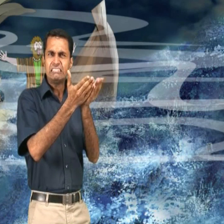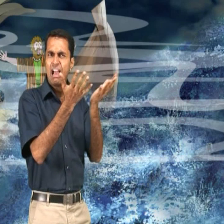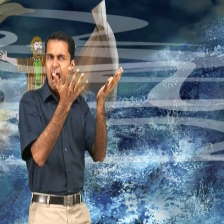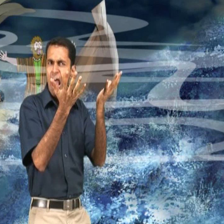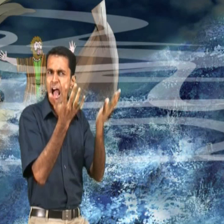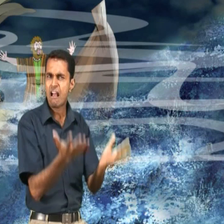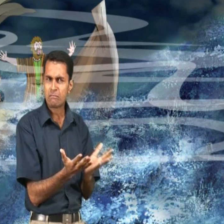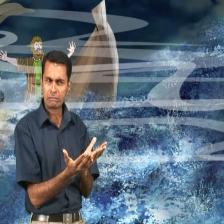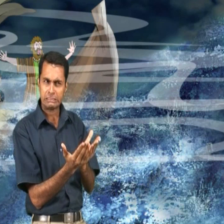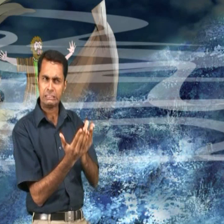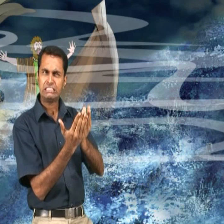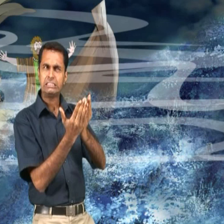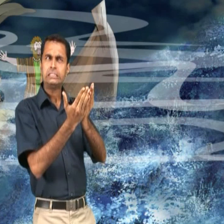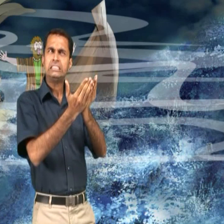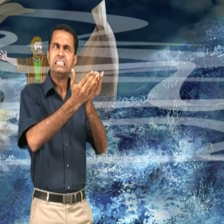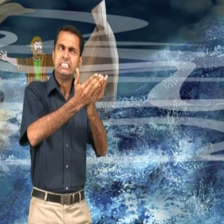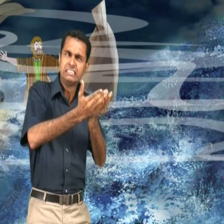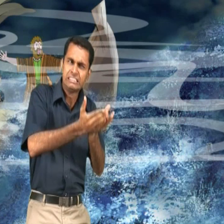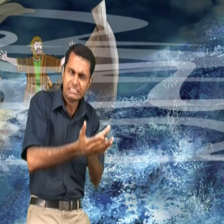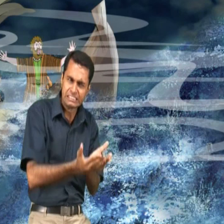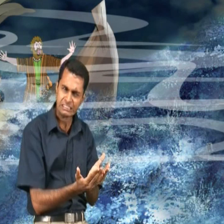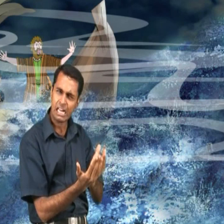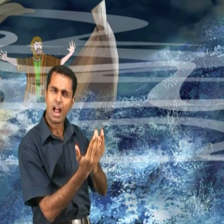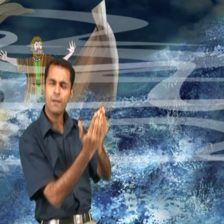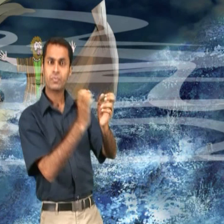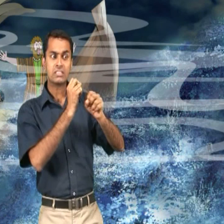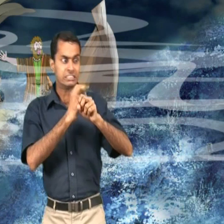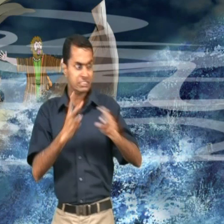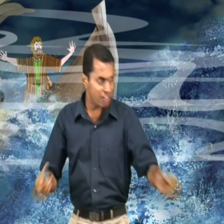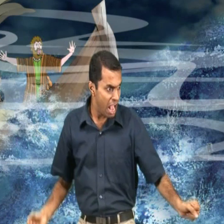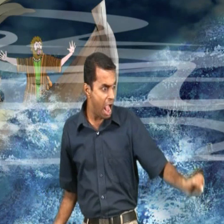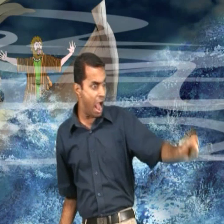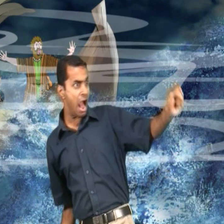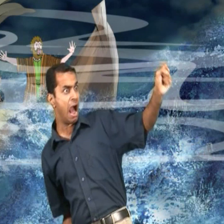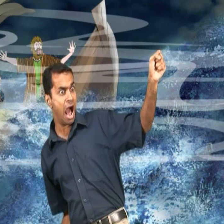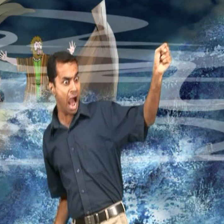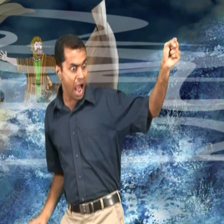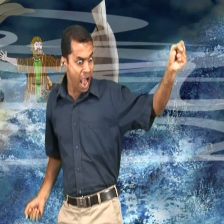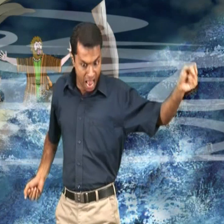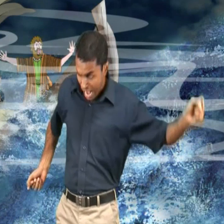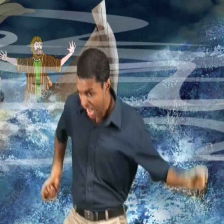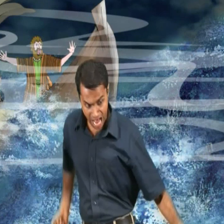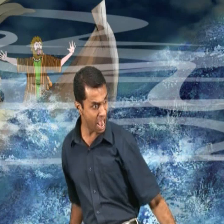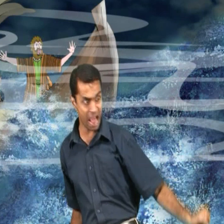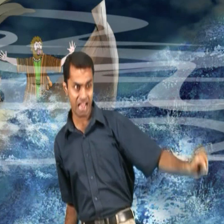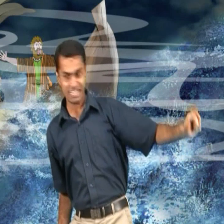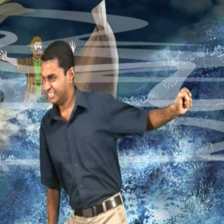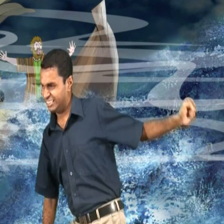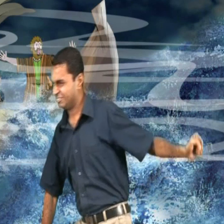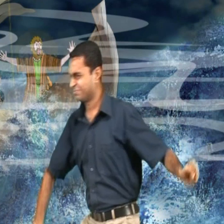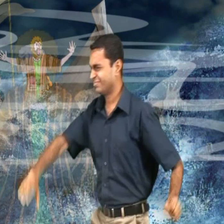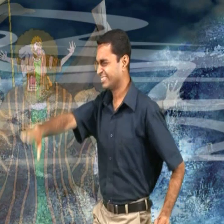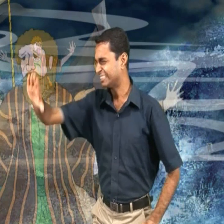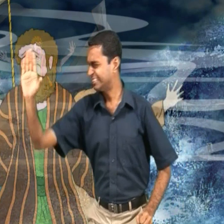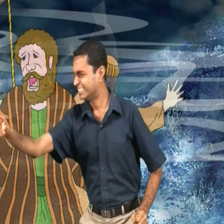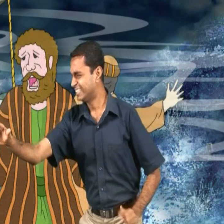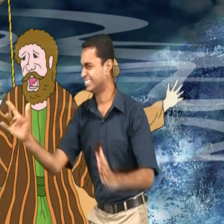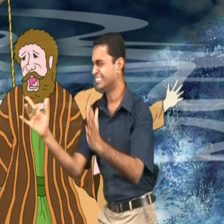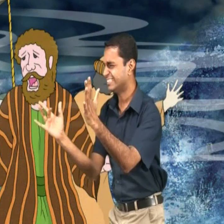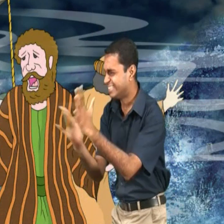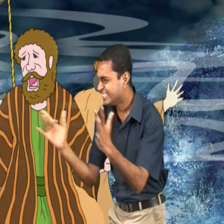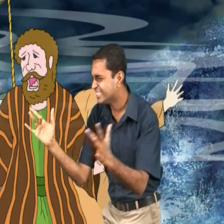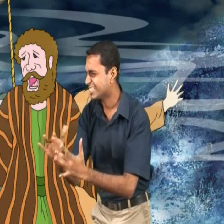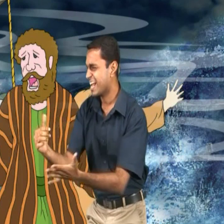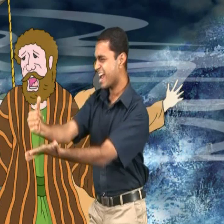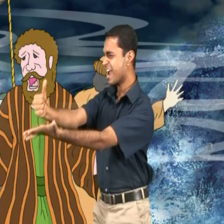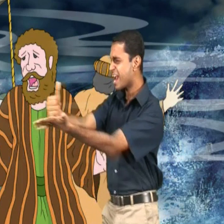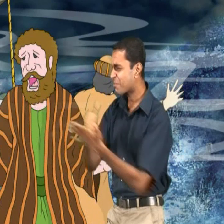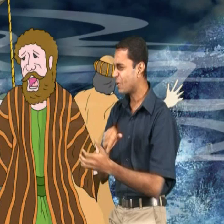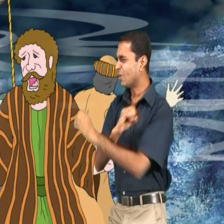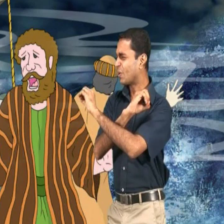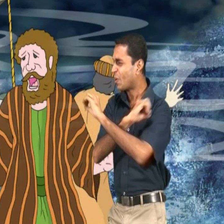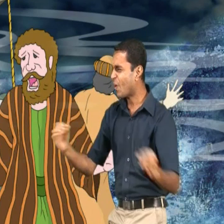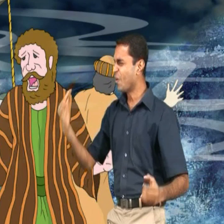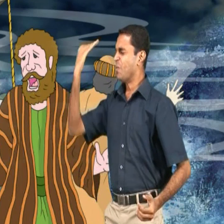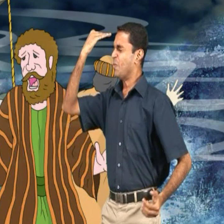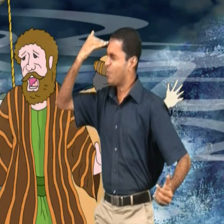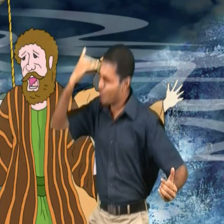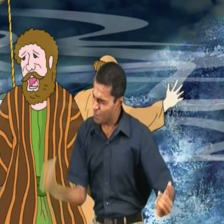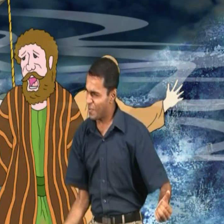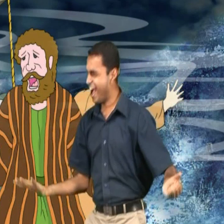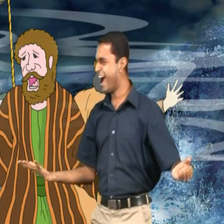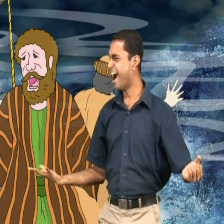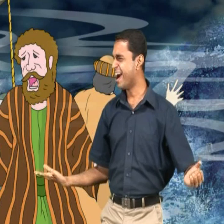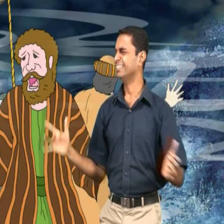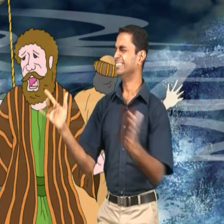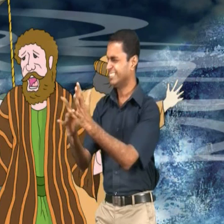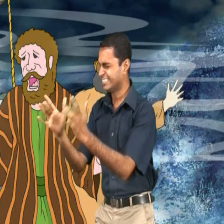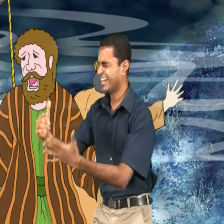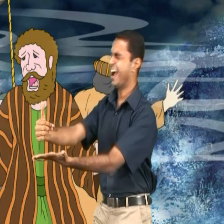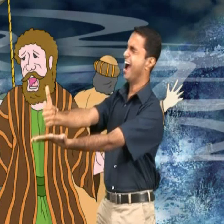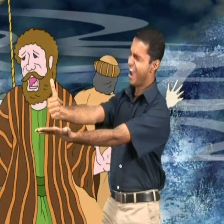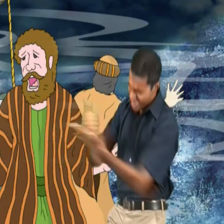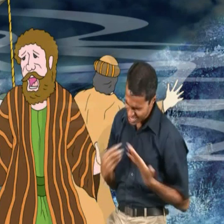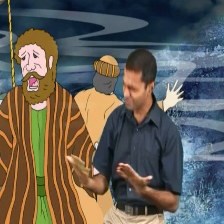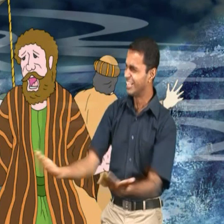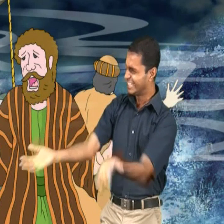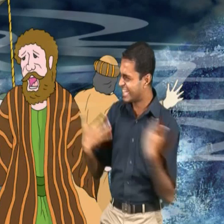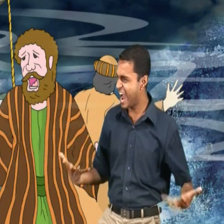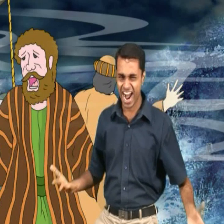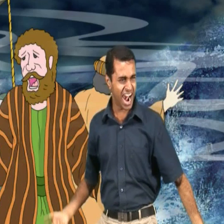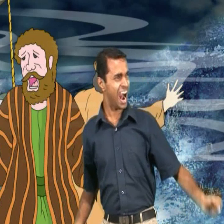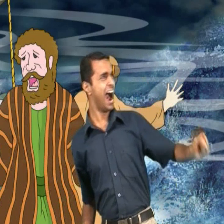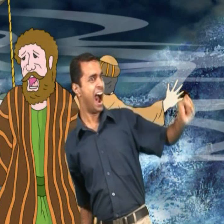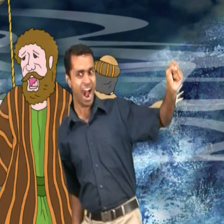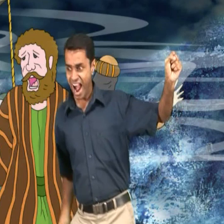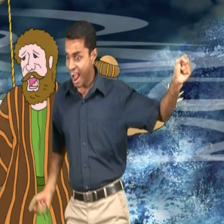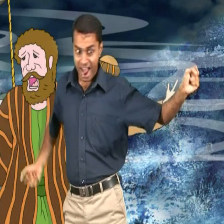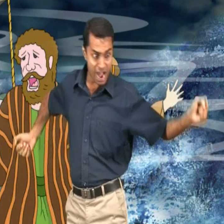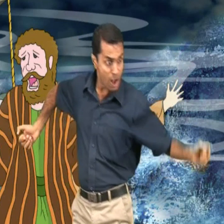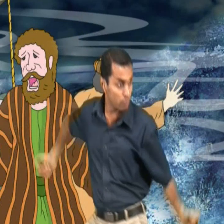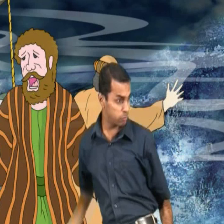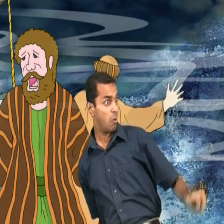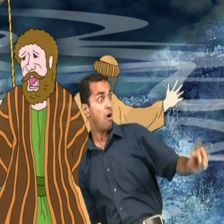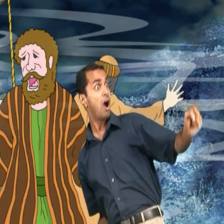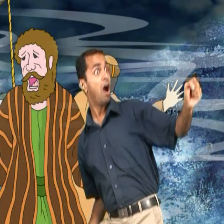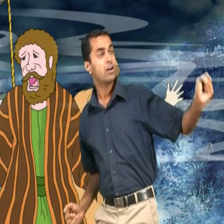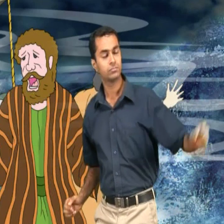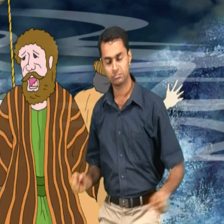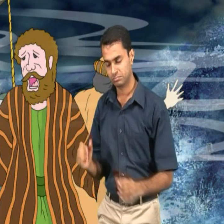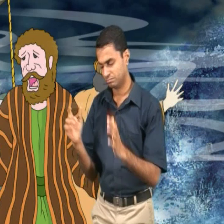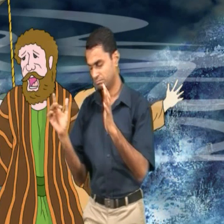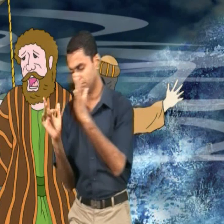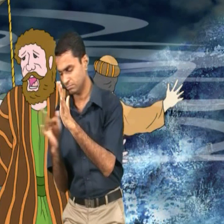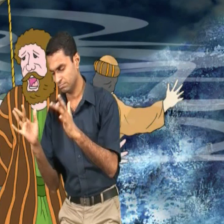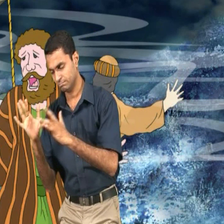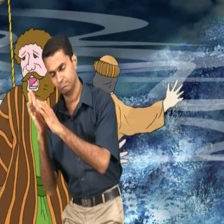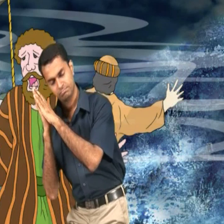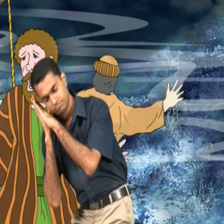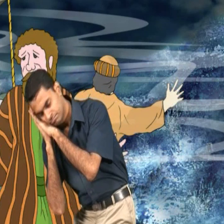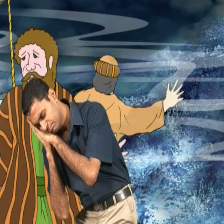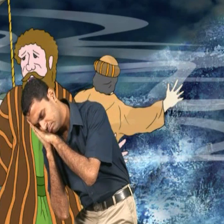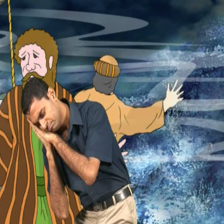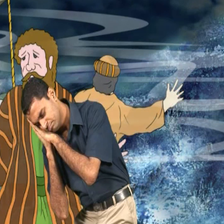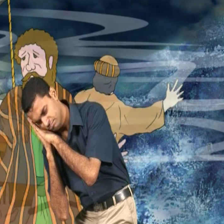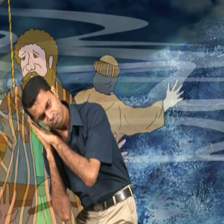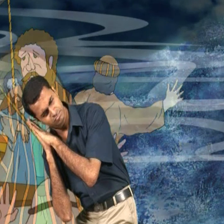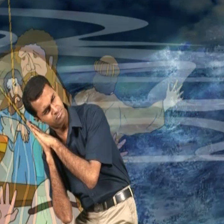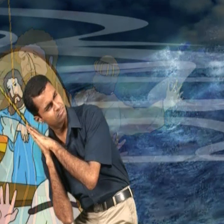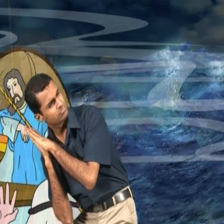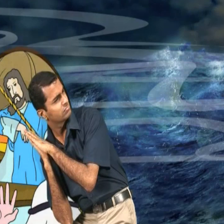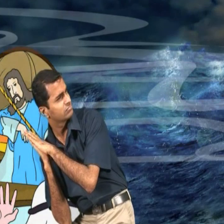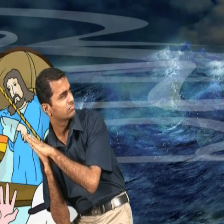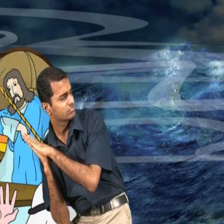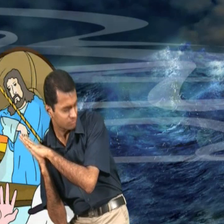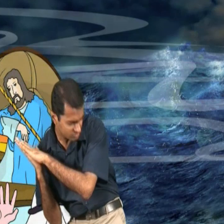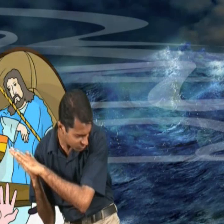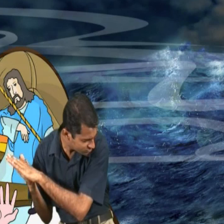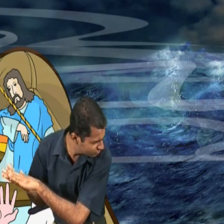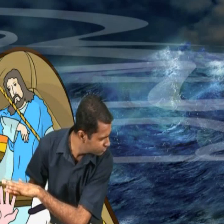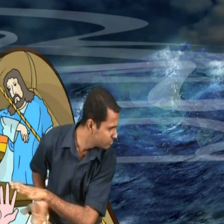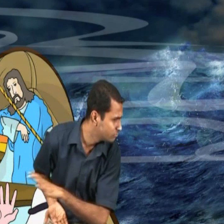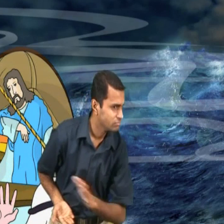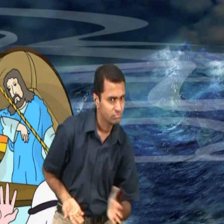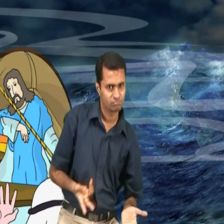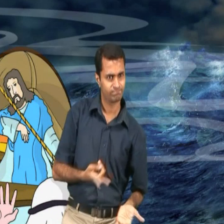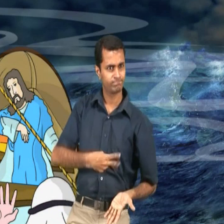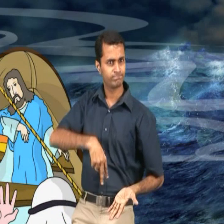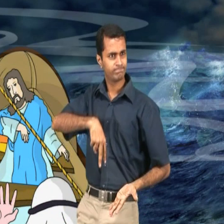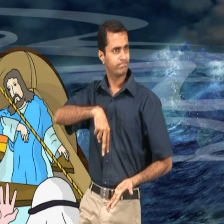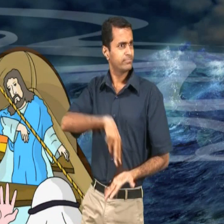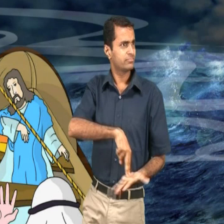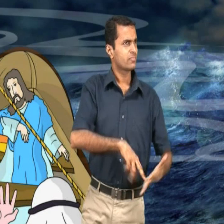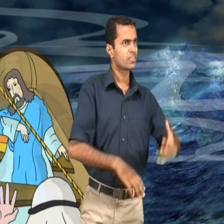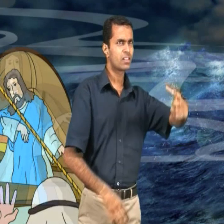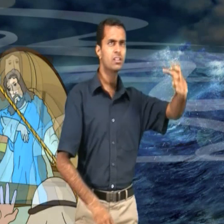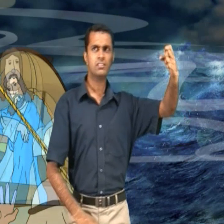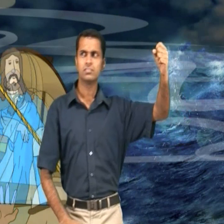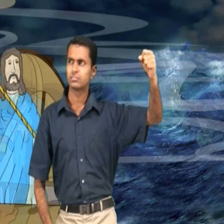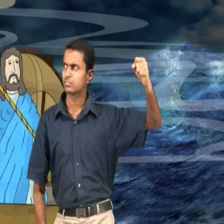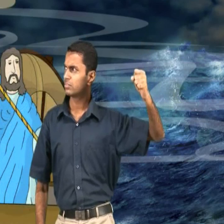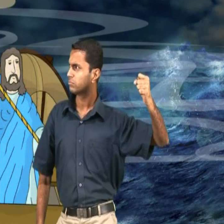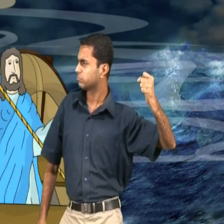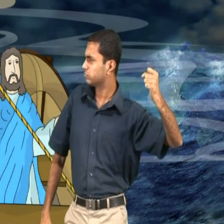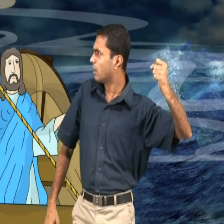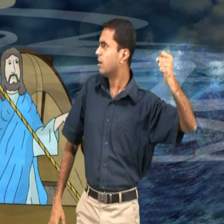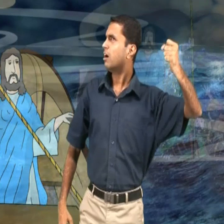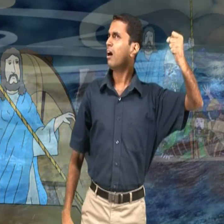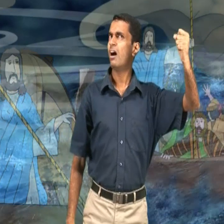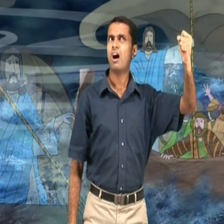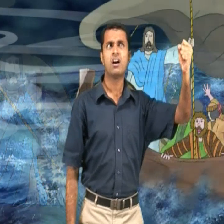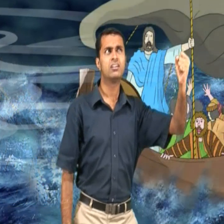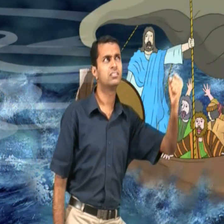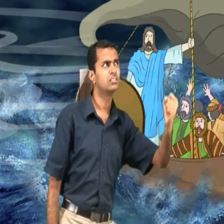So they woke Him and said, “Teacher, don’t You care that we are perishing?”